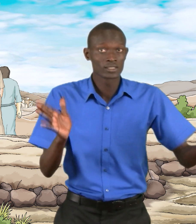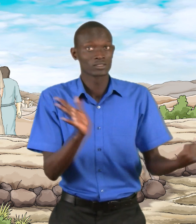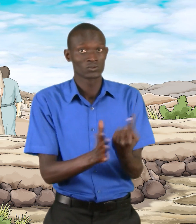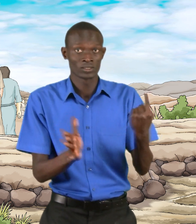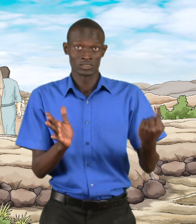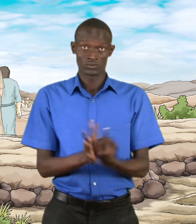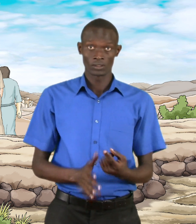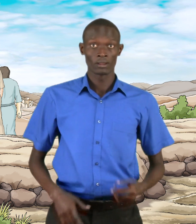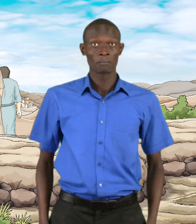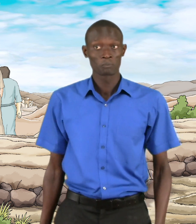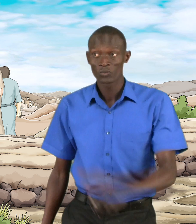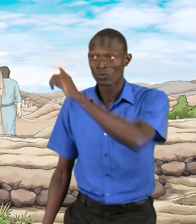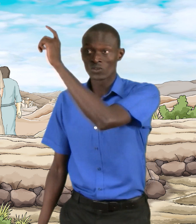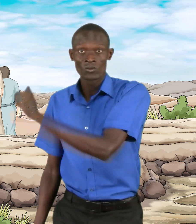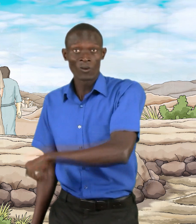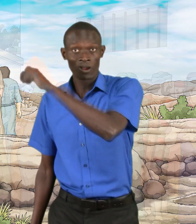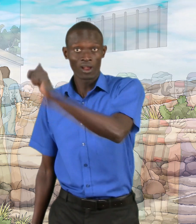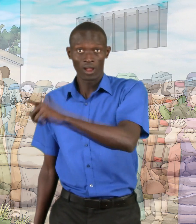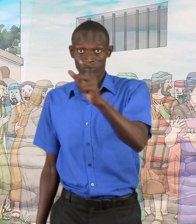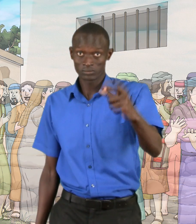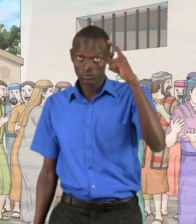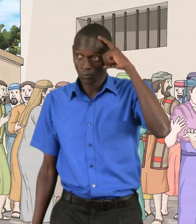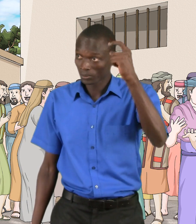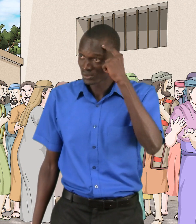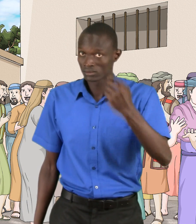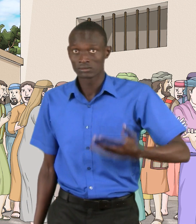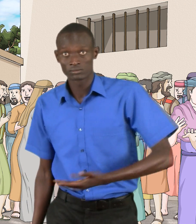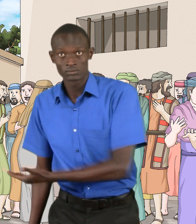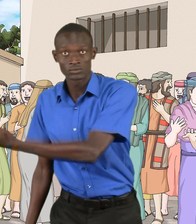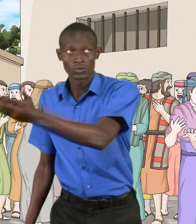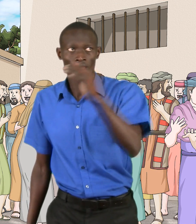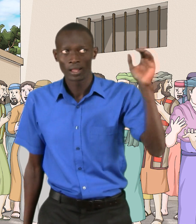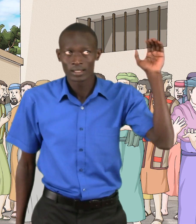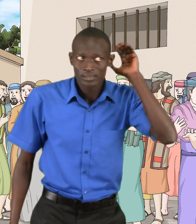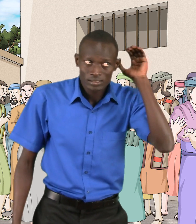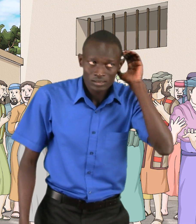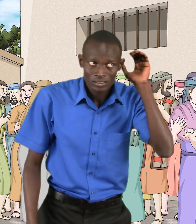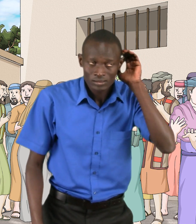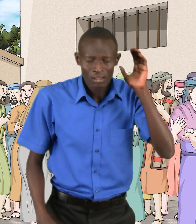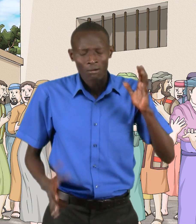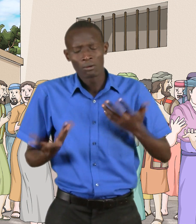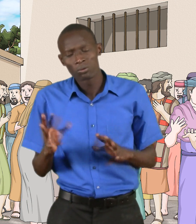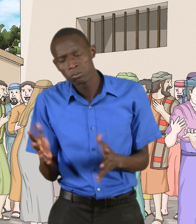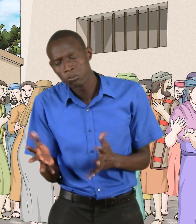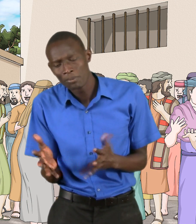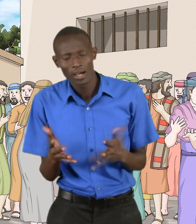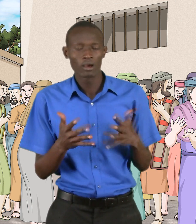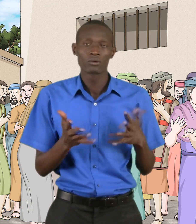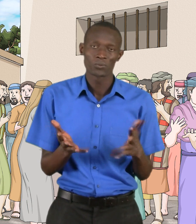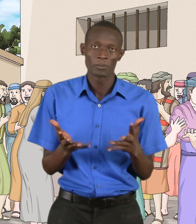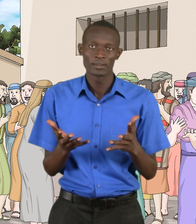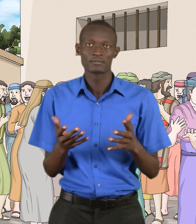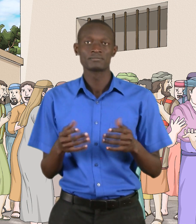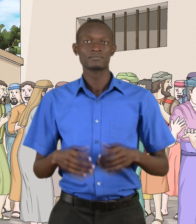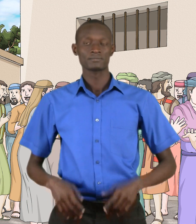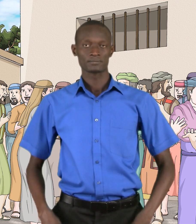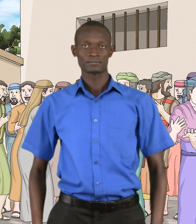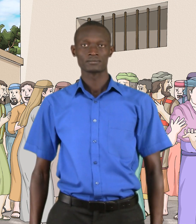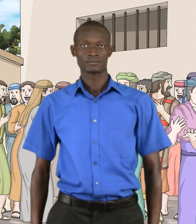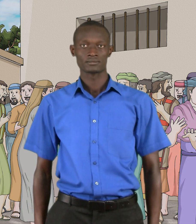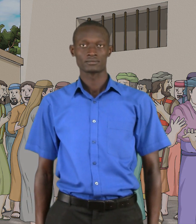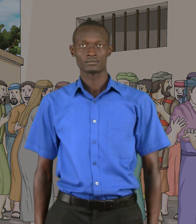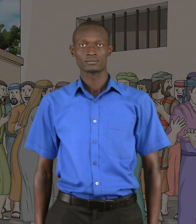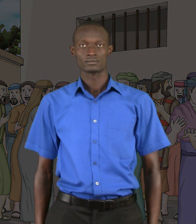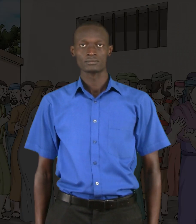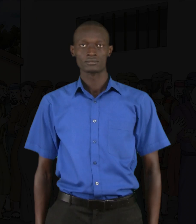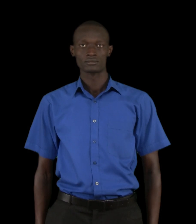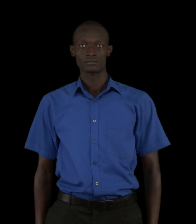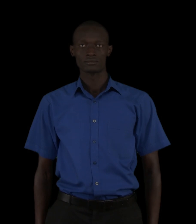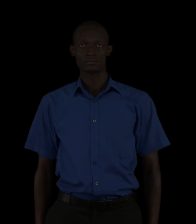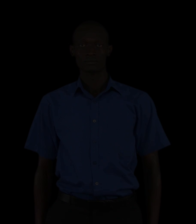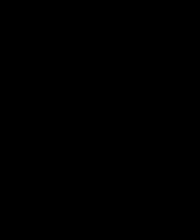And great fear came over the whole church and all who heard about these events.